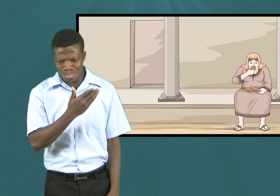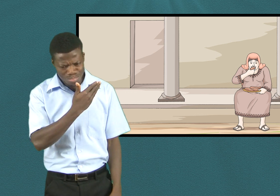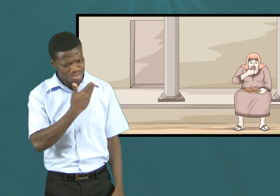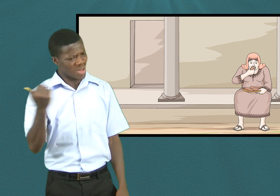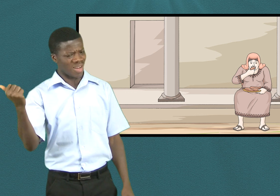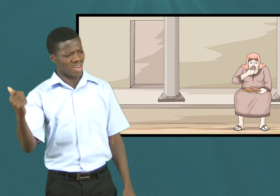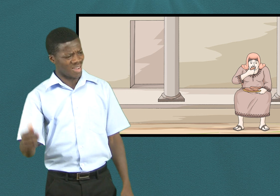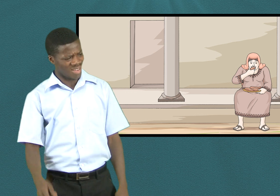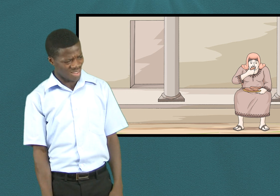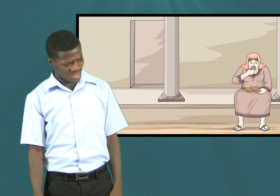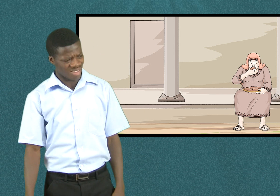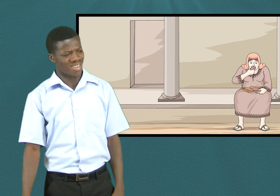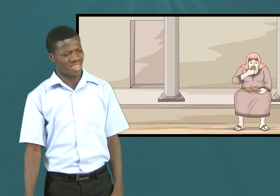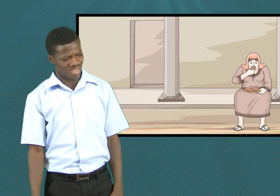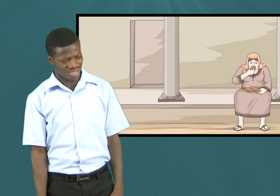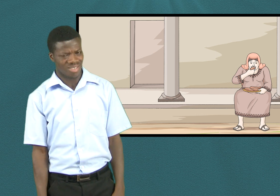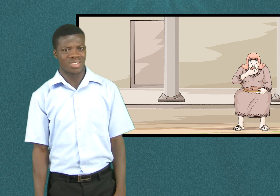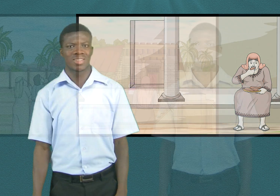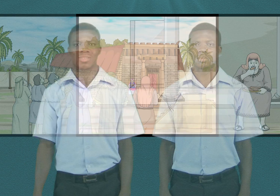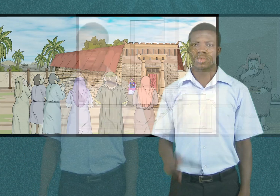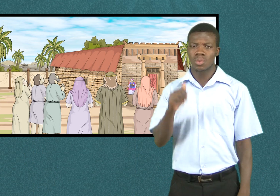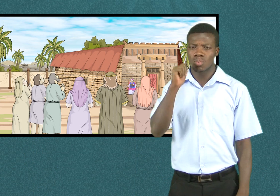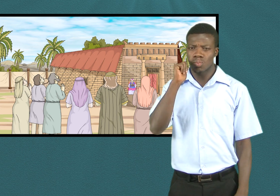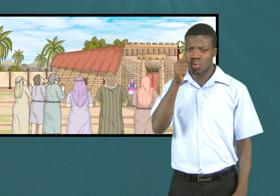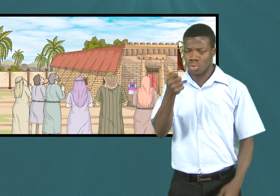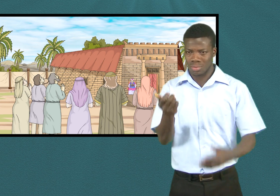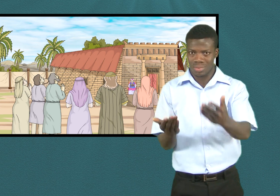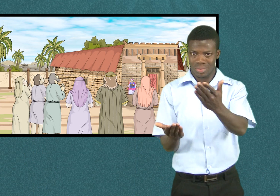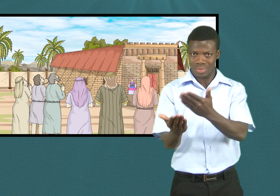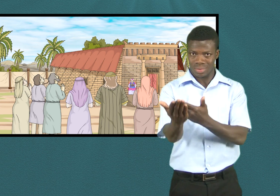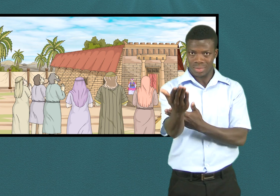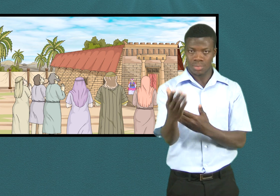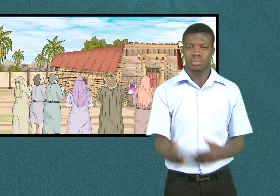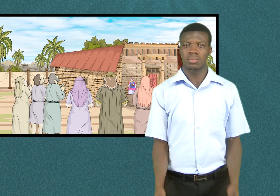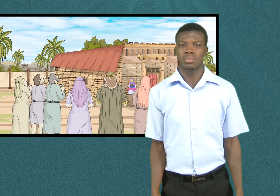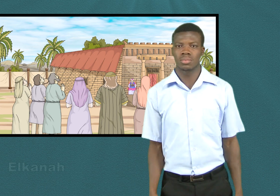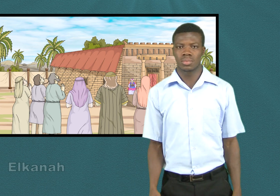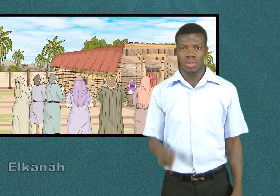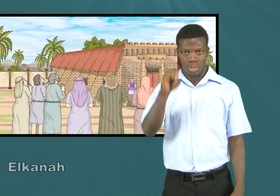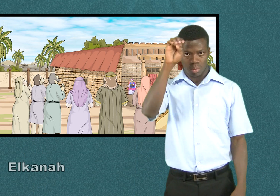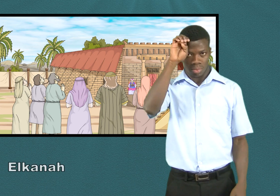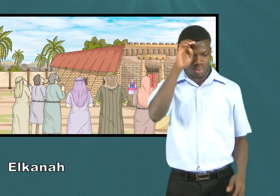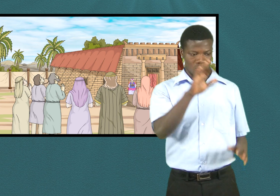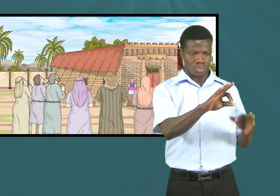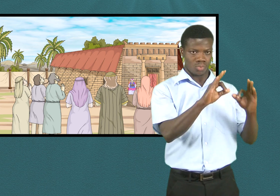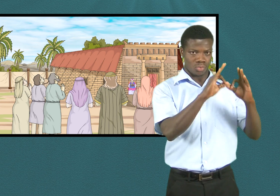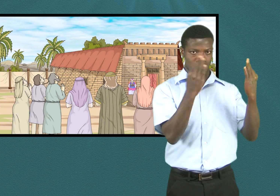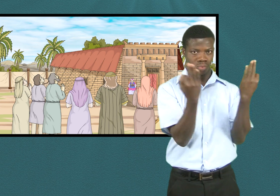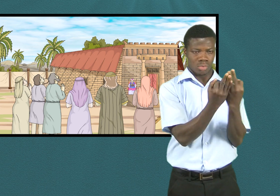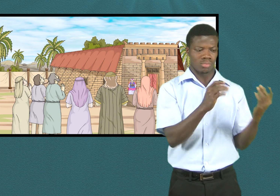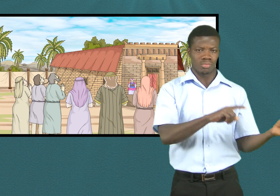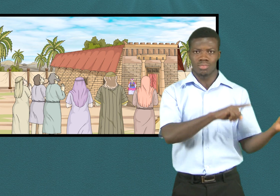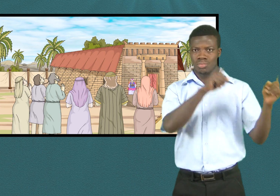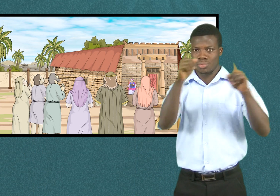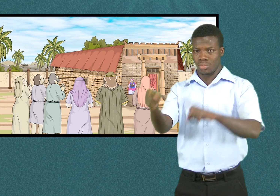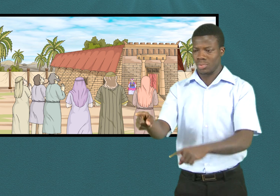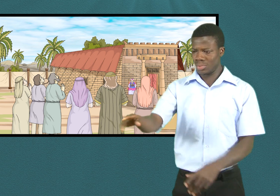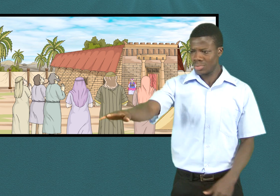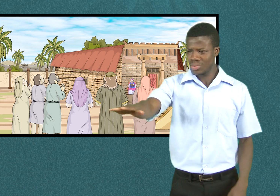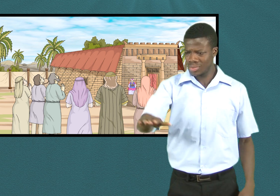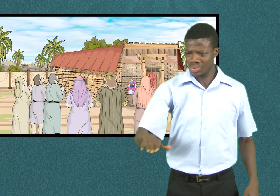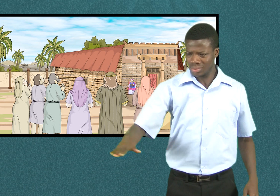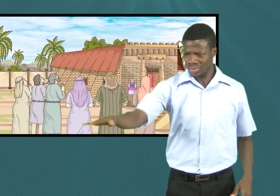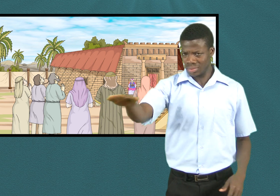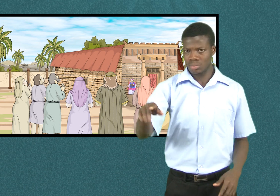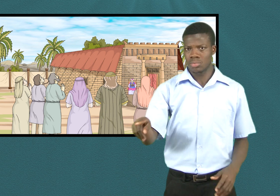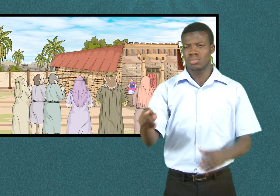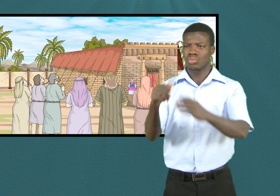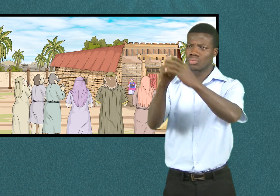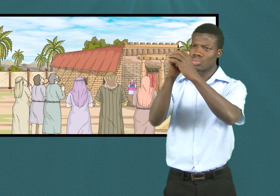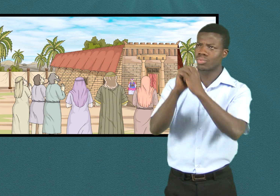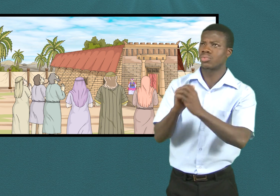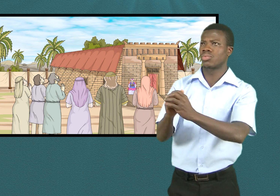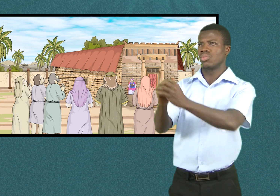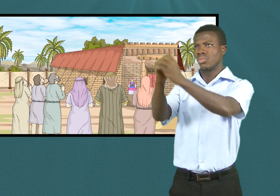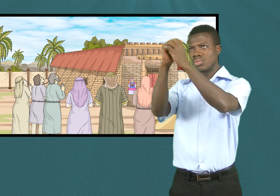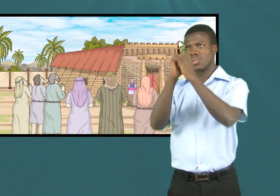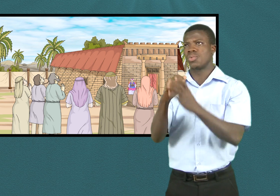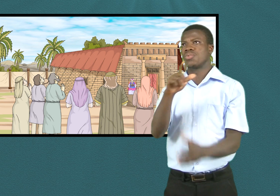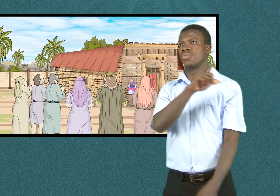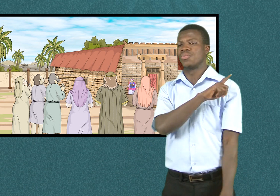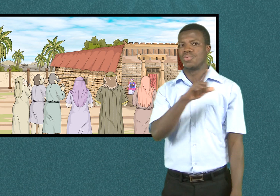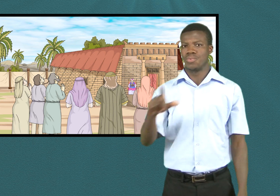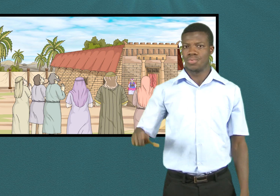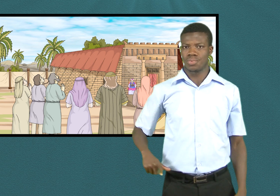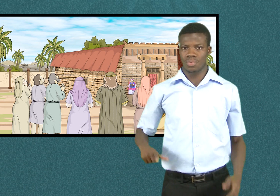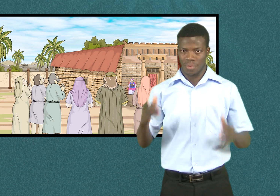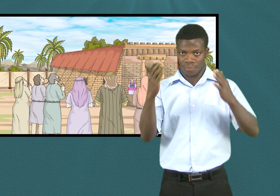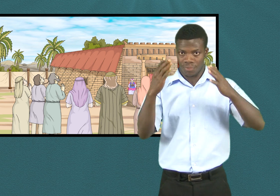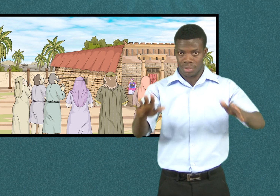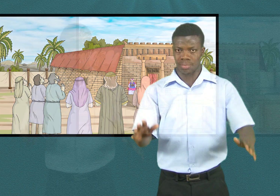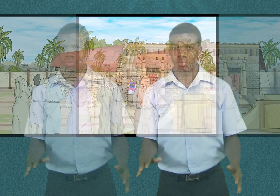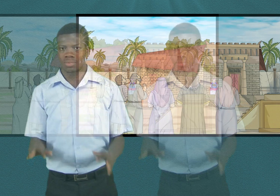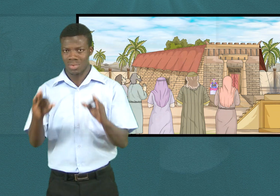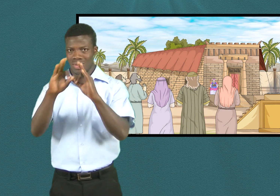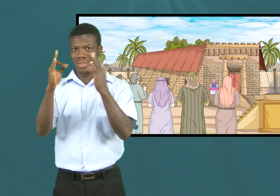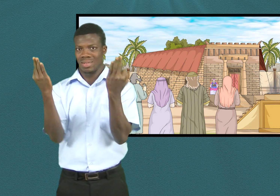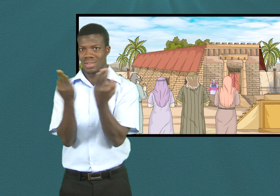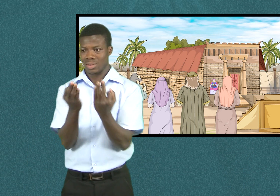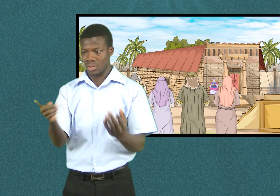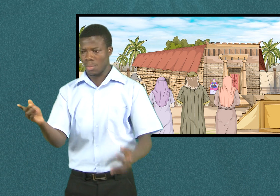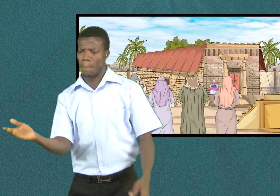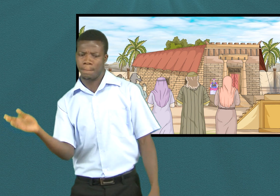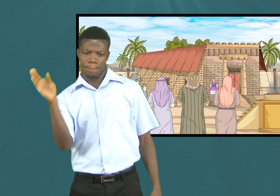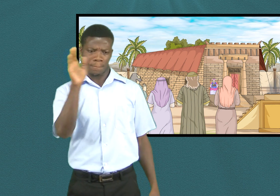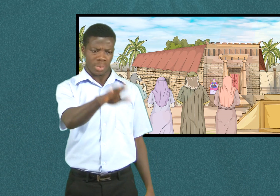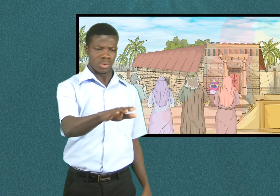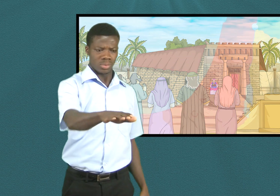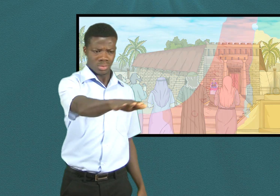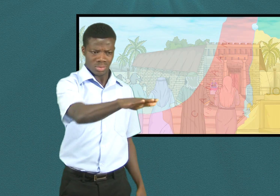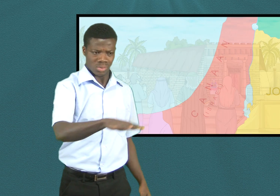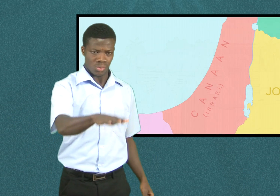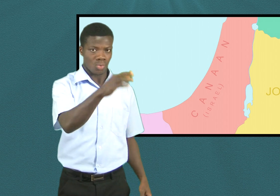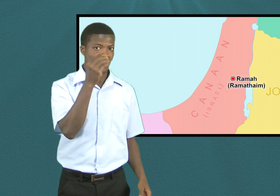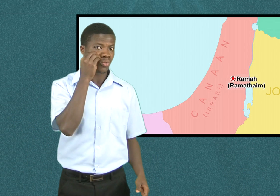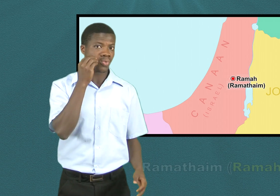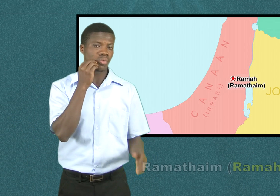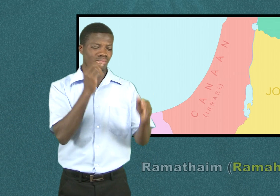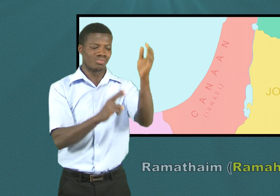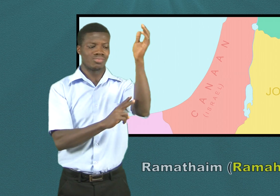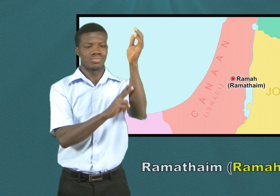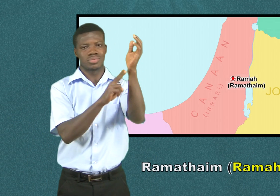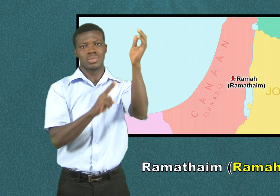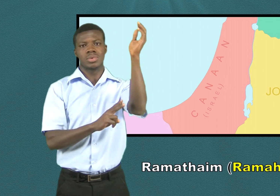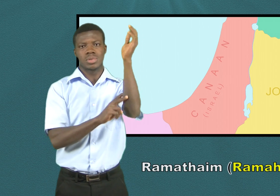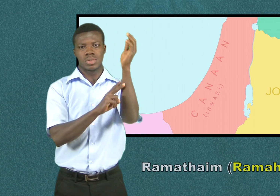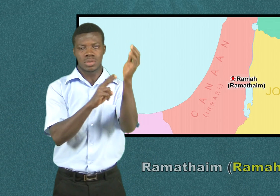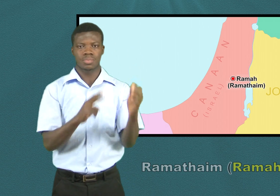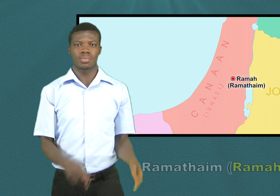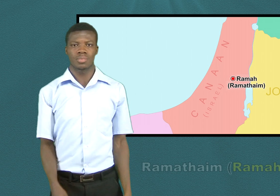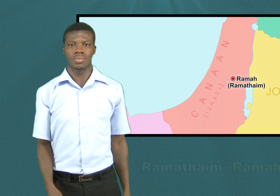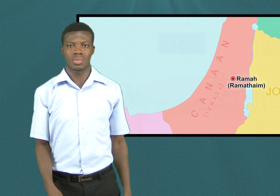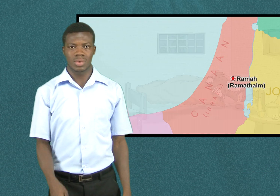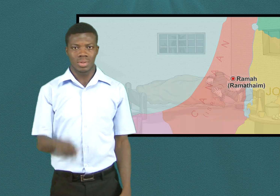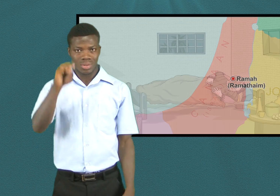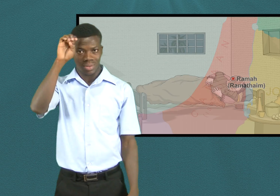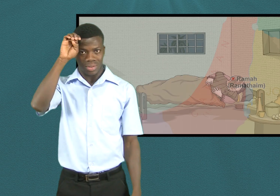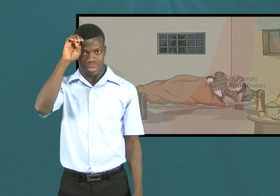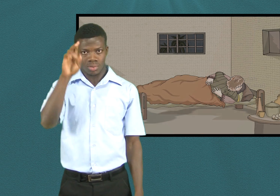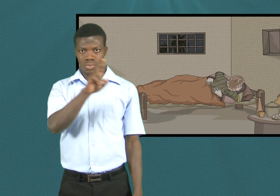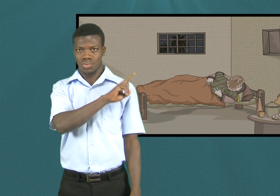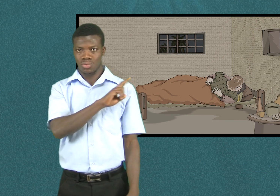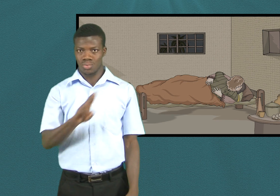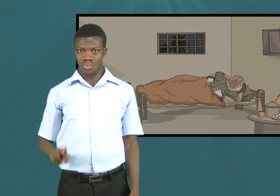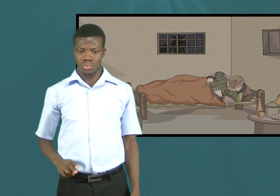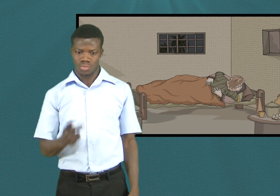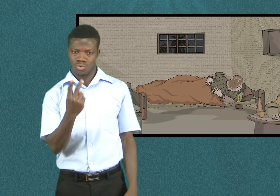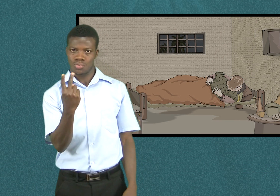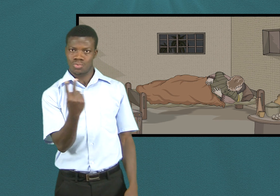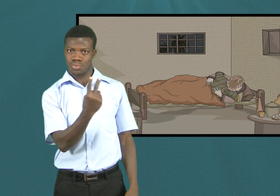The next morning Elkanah and Hannah got up early to bow in worship before the LORD, and then returned home to Ramah.